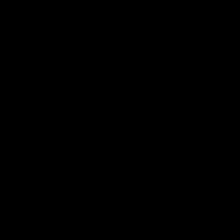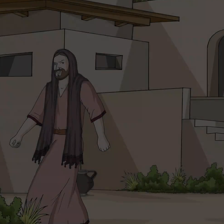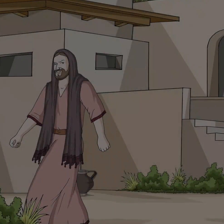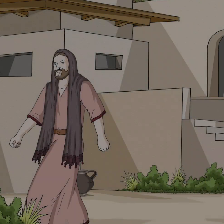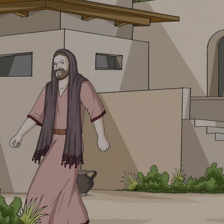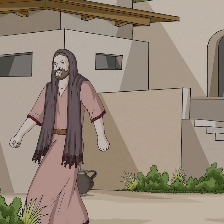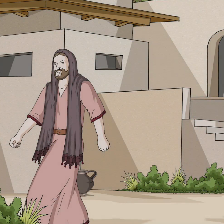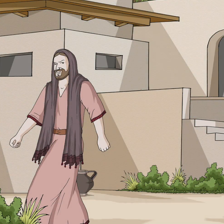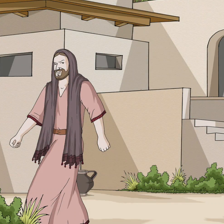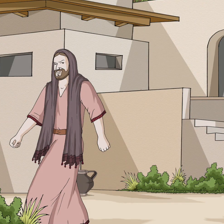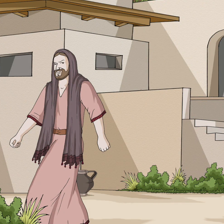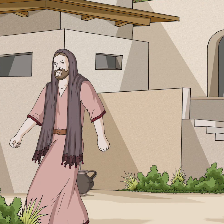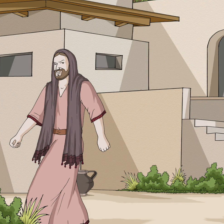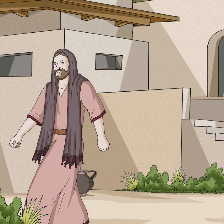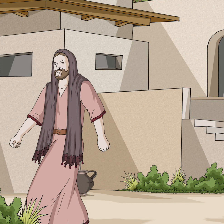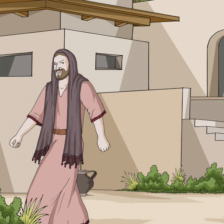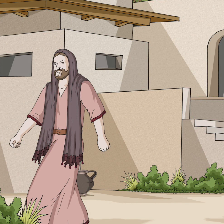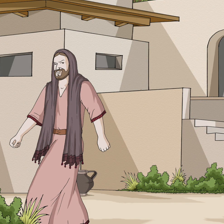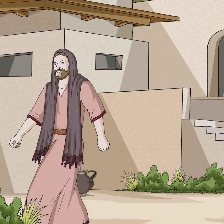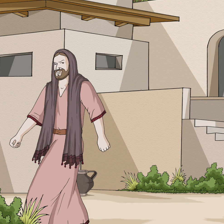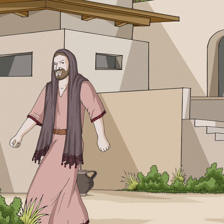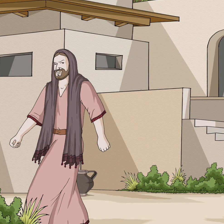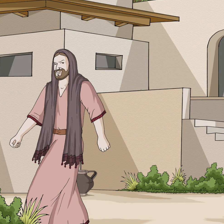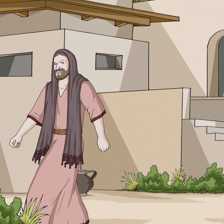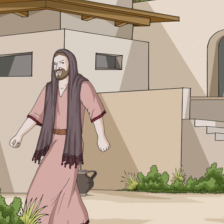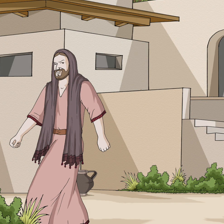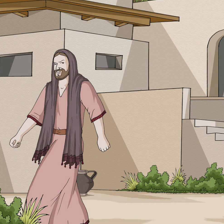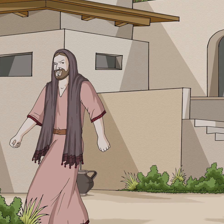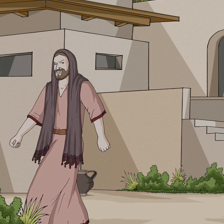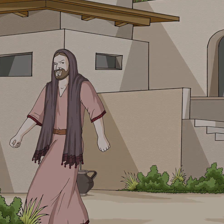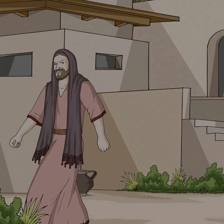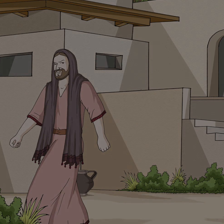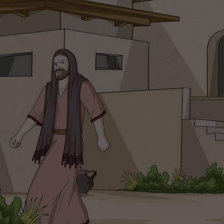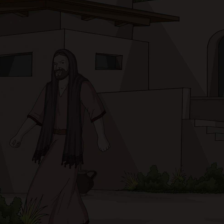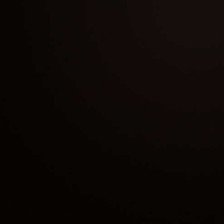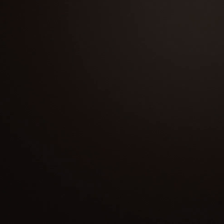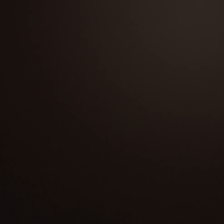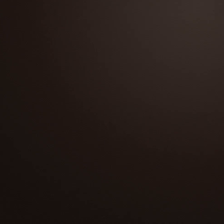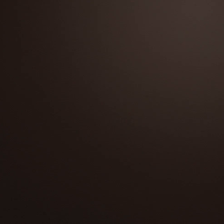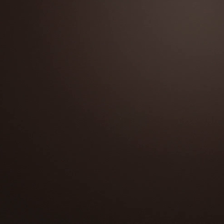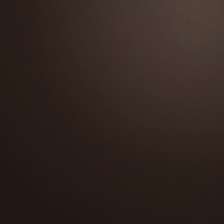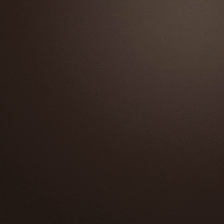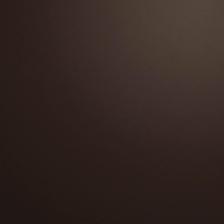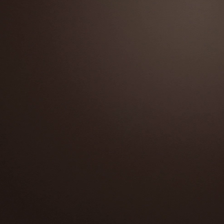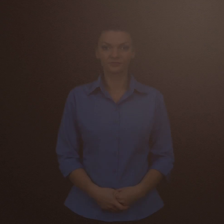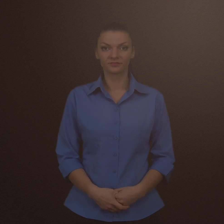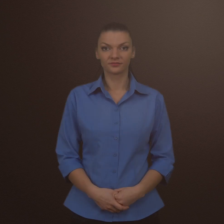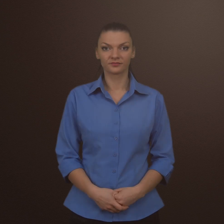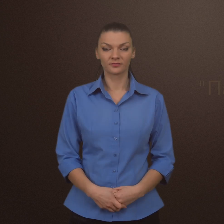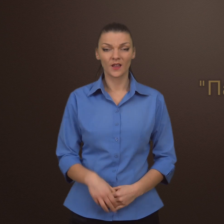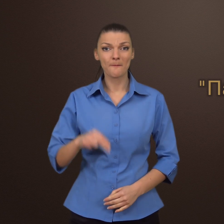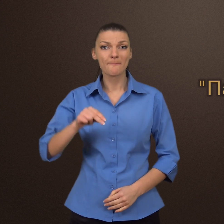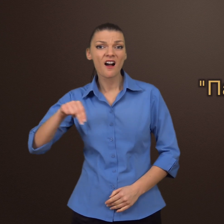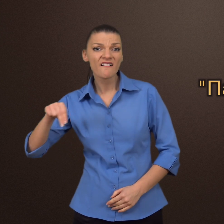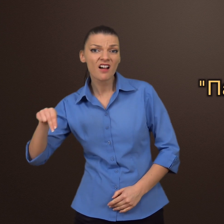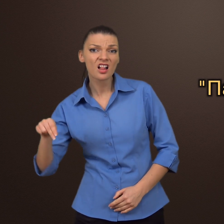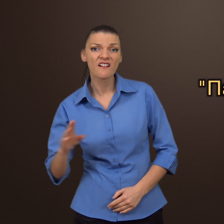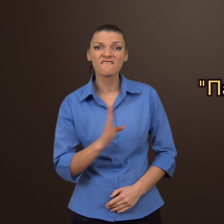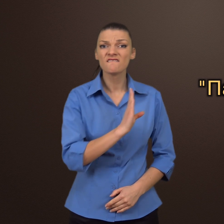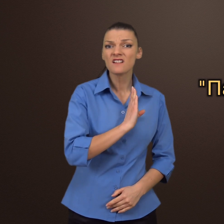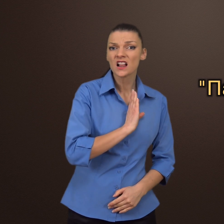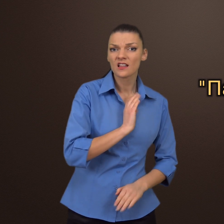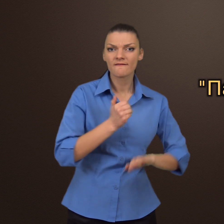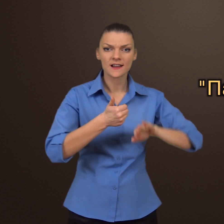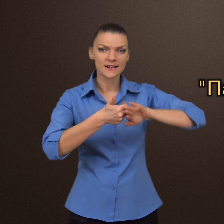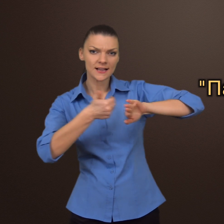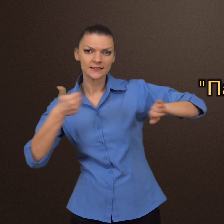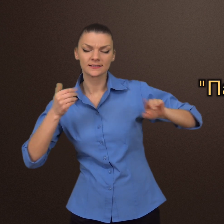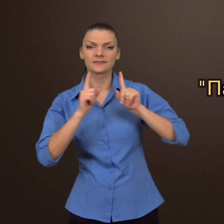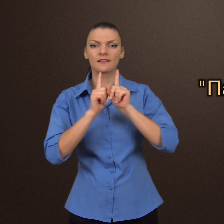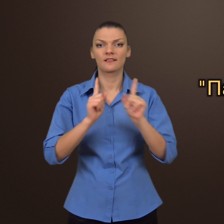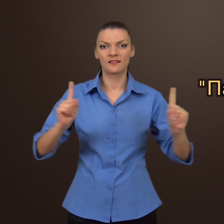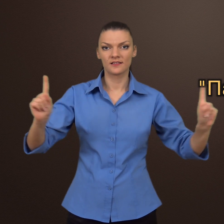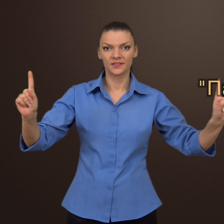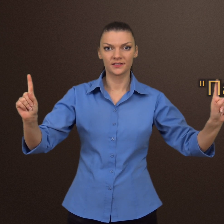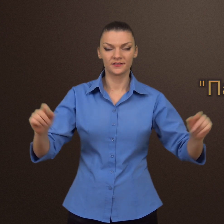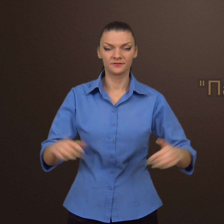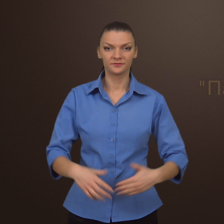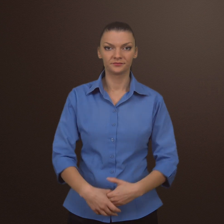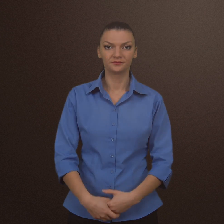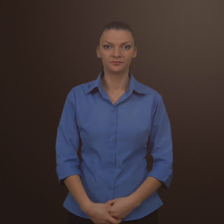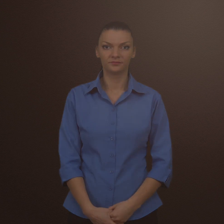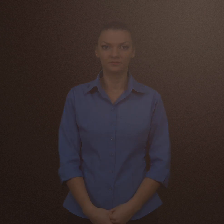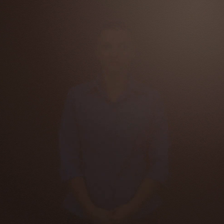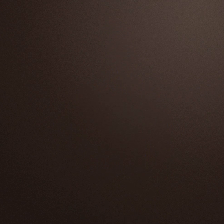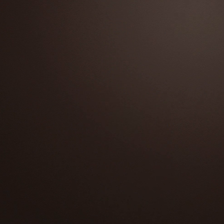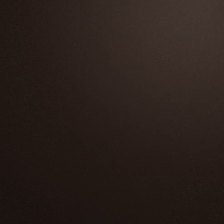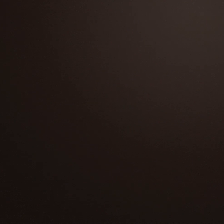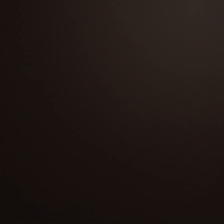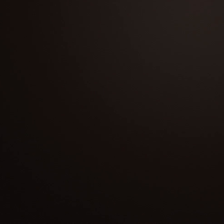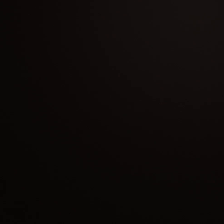Paul and Barnabas separate